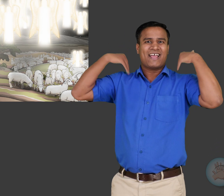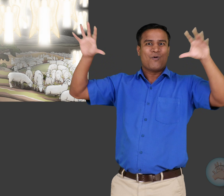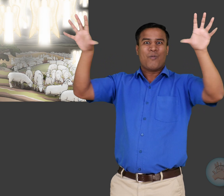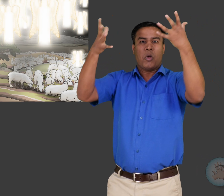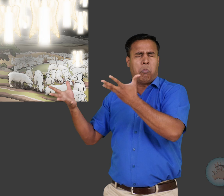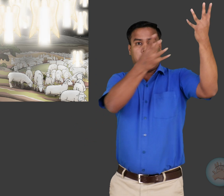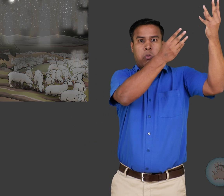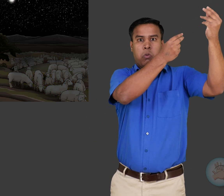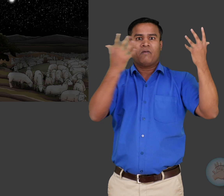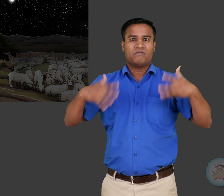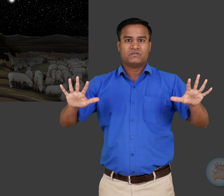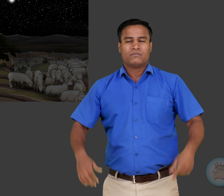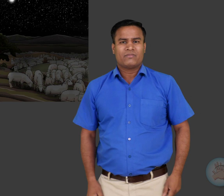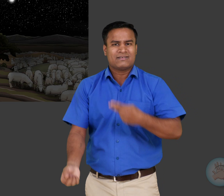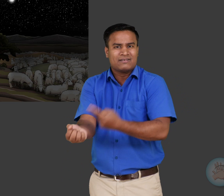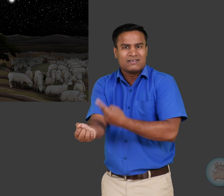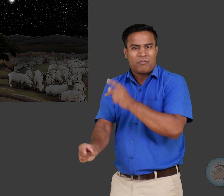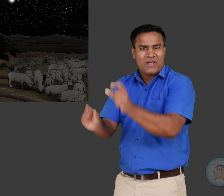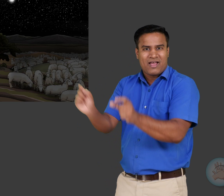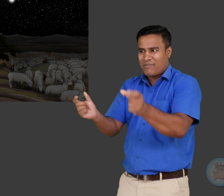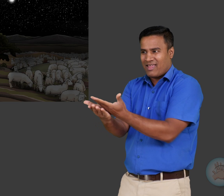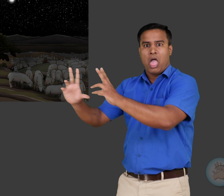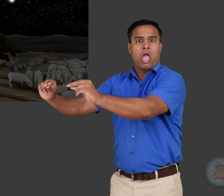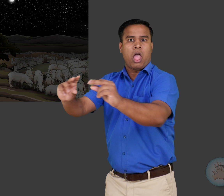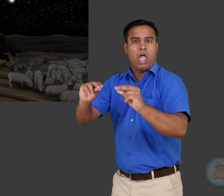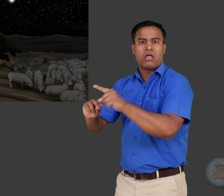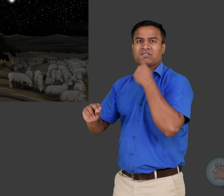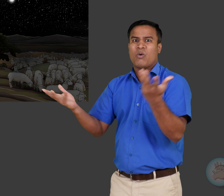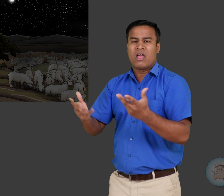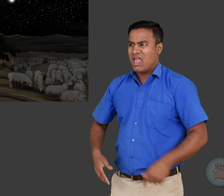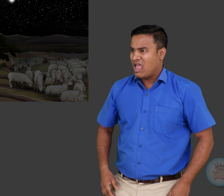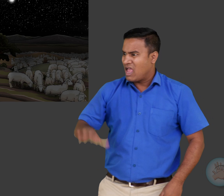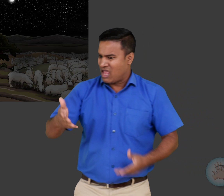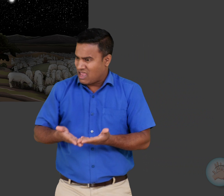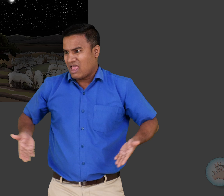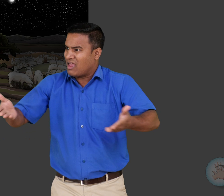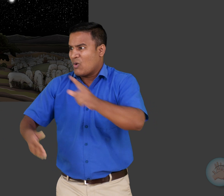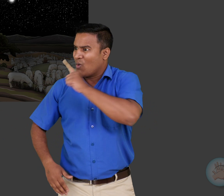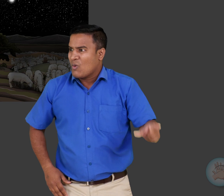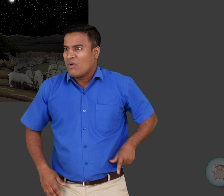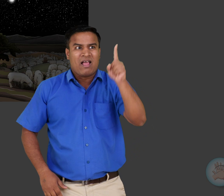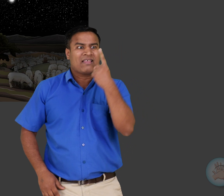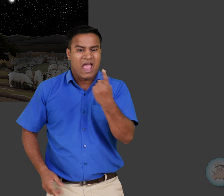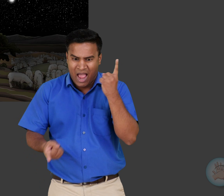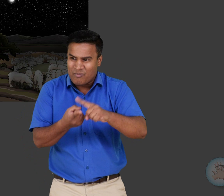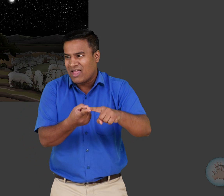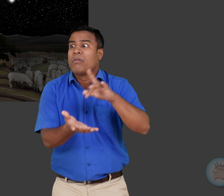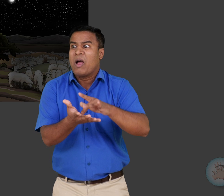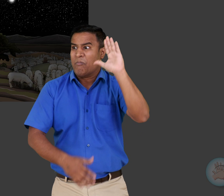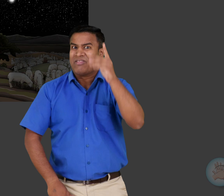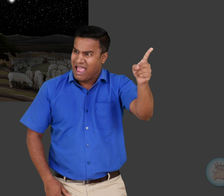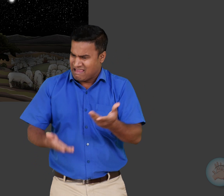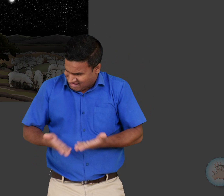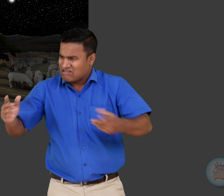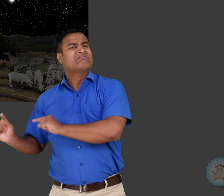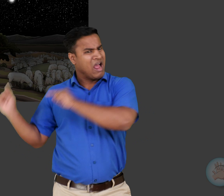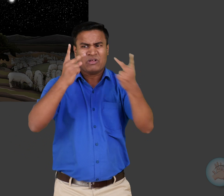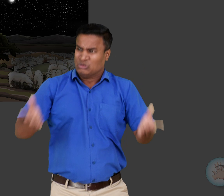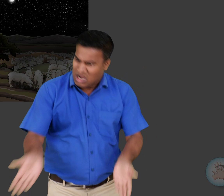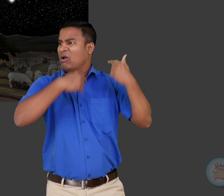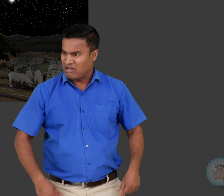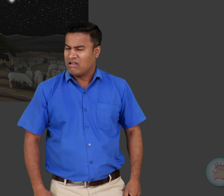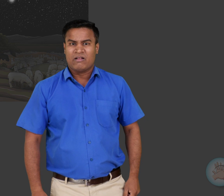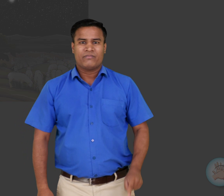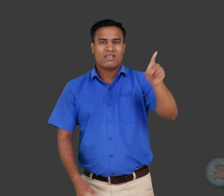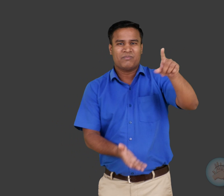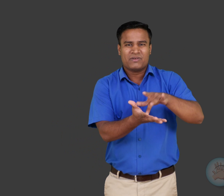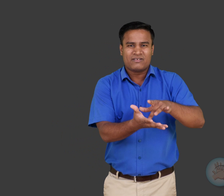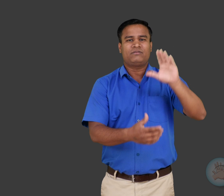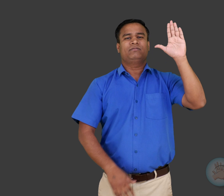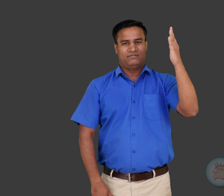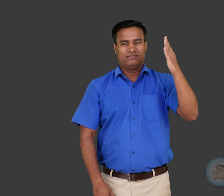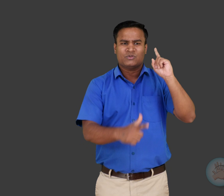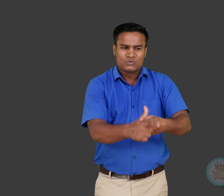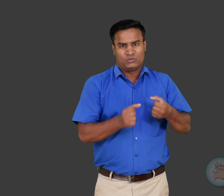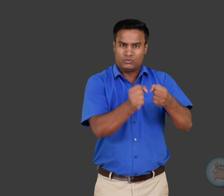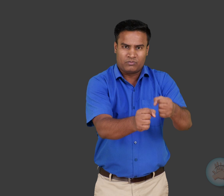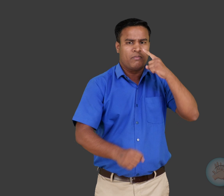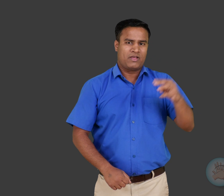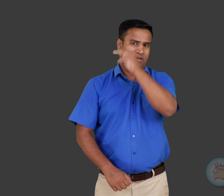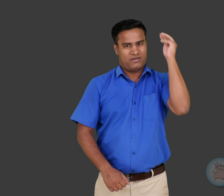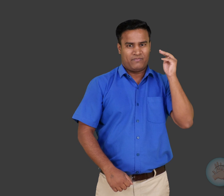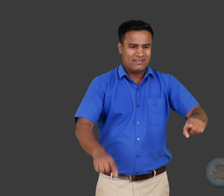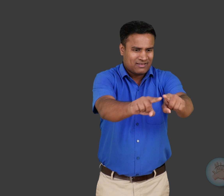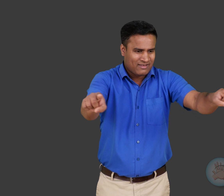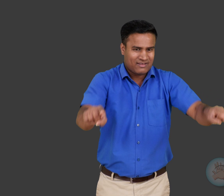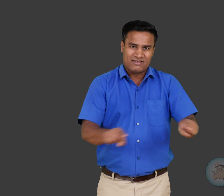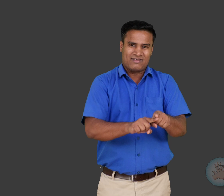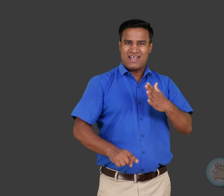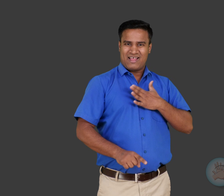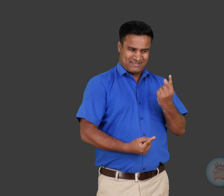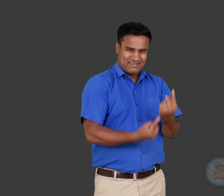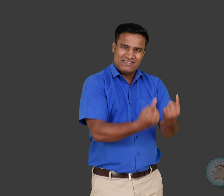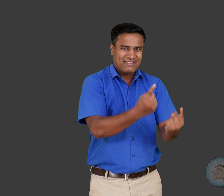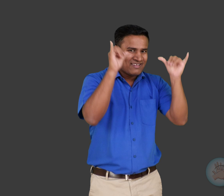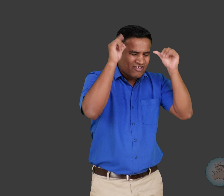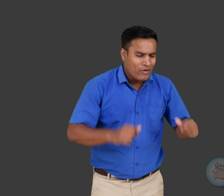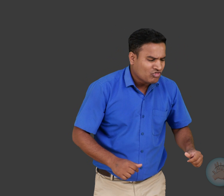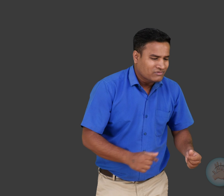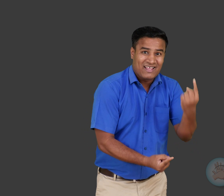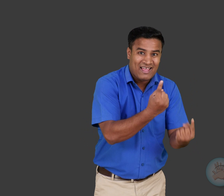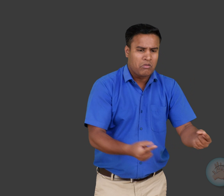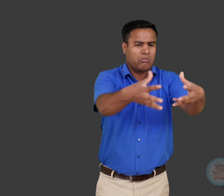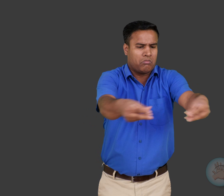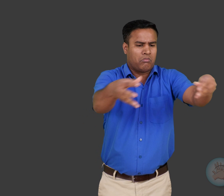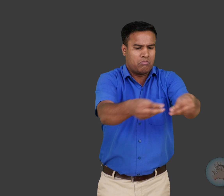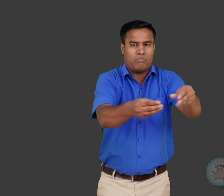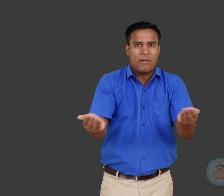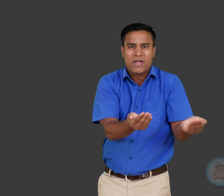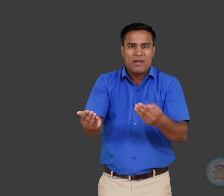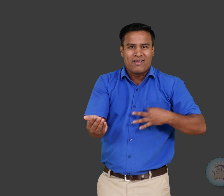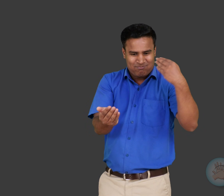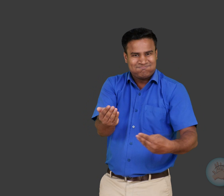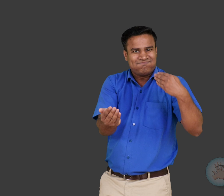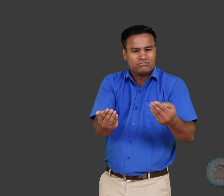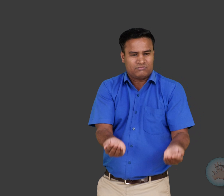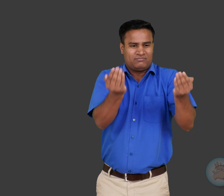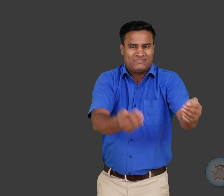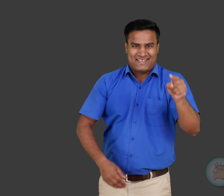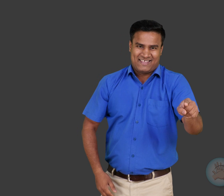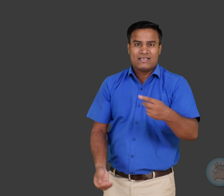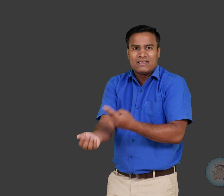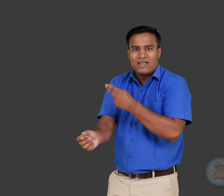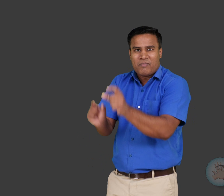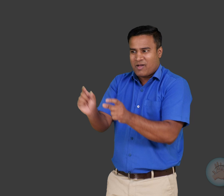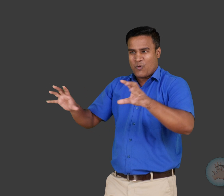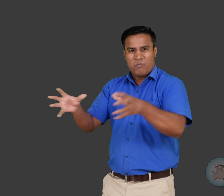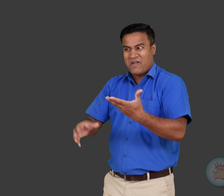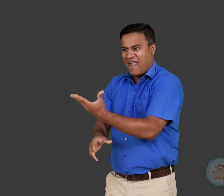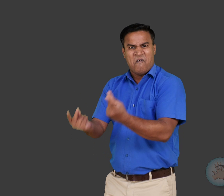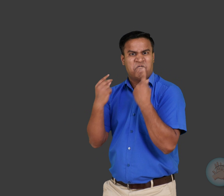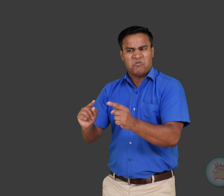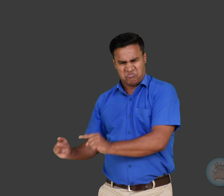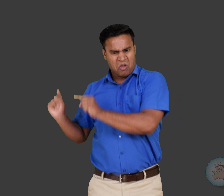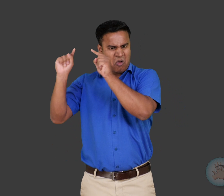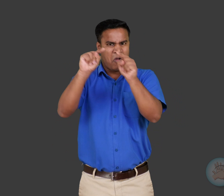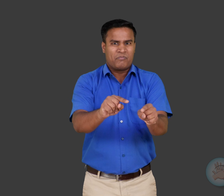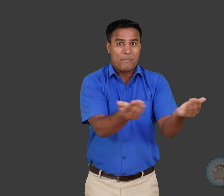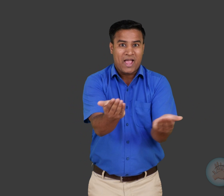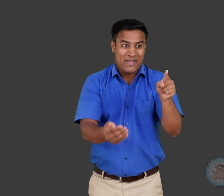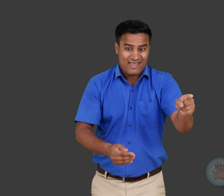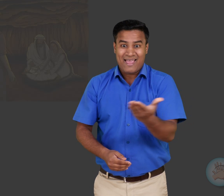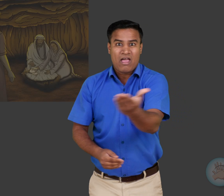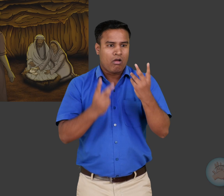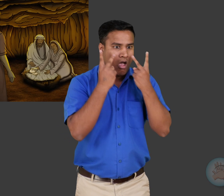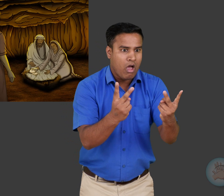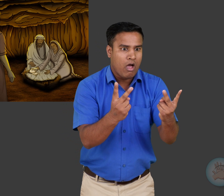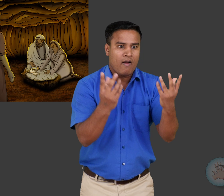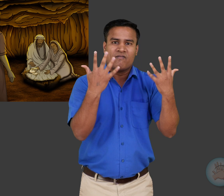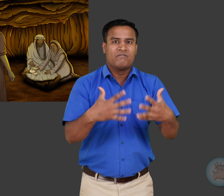When the angels had left them and gone into heaven, the shepherds said to one another, “Let us go to Bethlehem and see this thing that has happened, which the Lord has made known to us.”